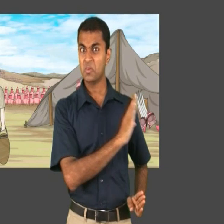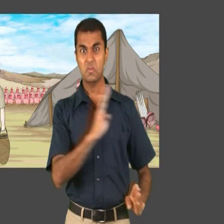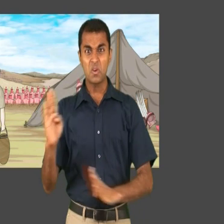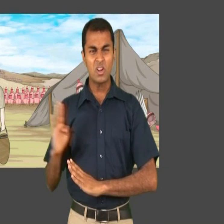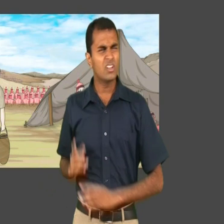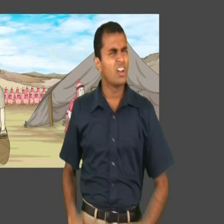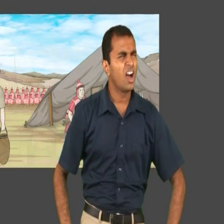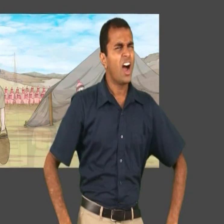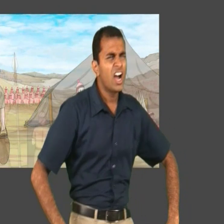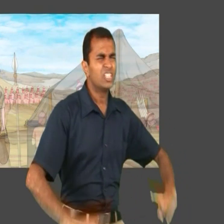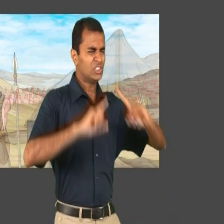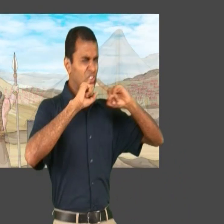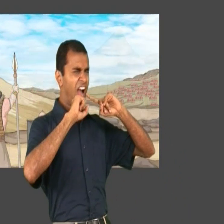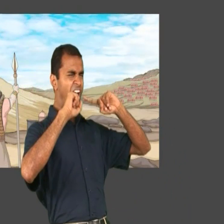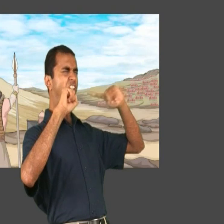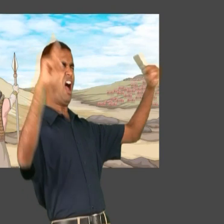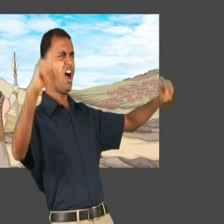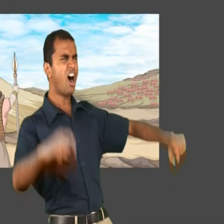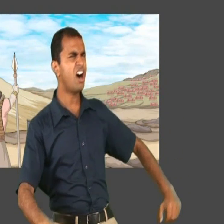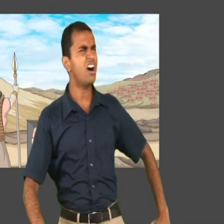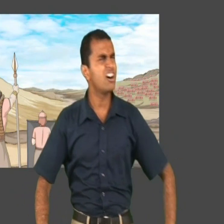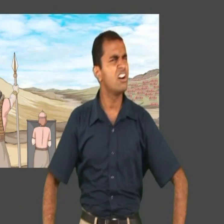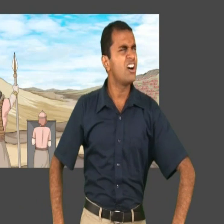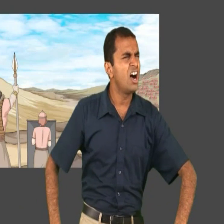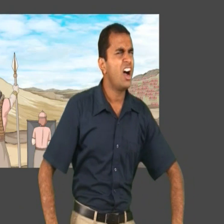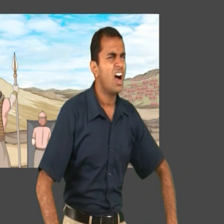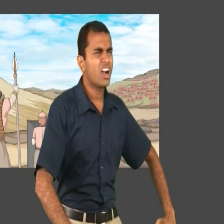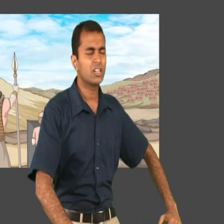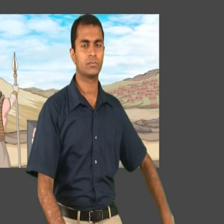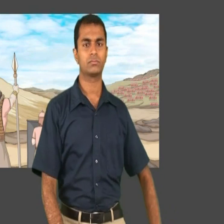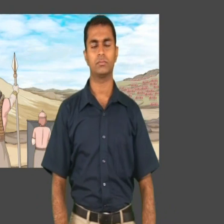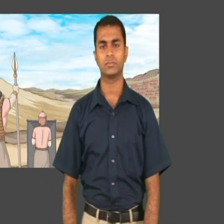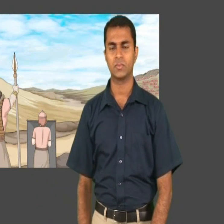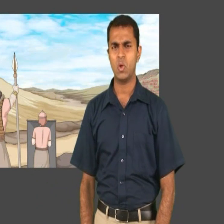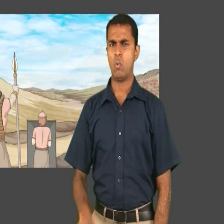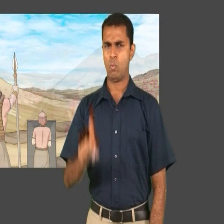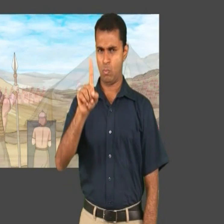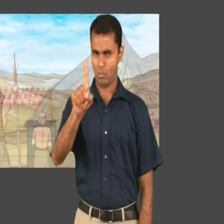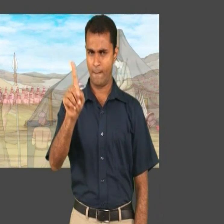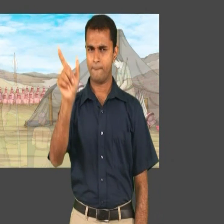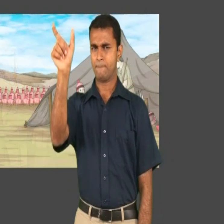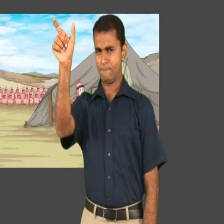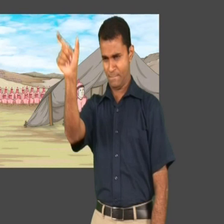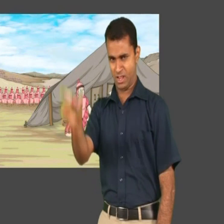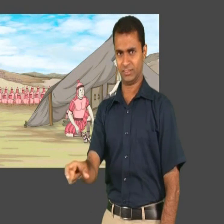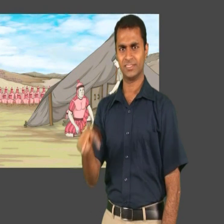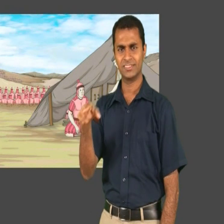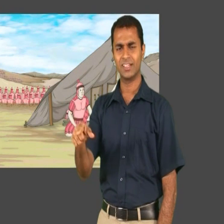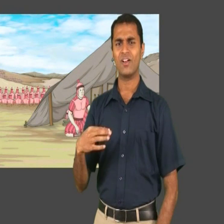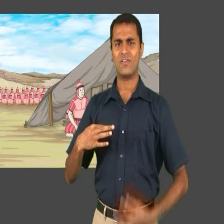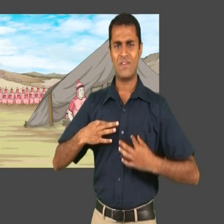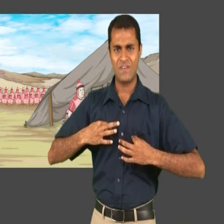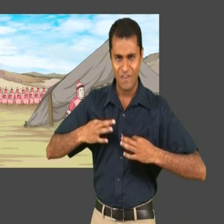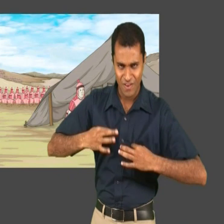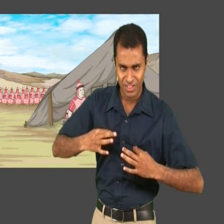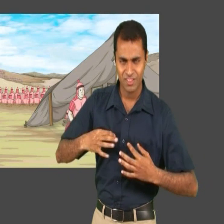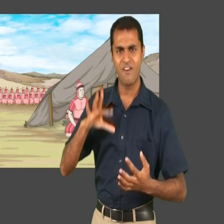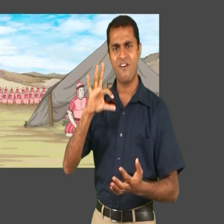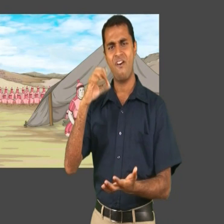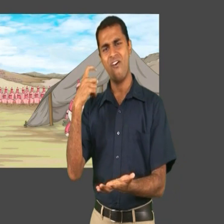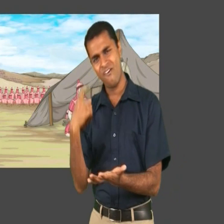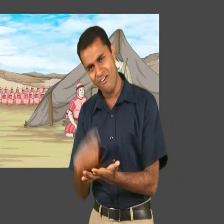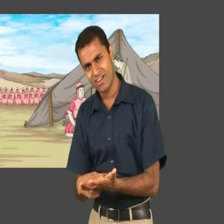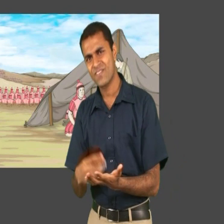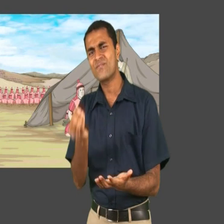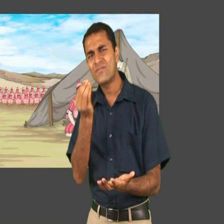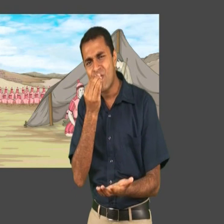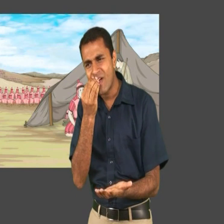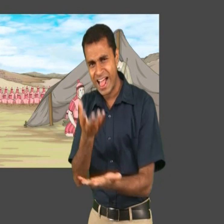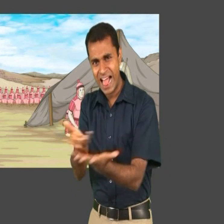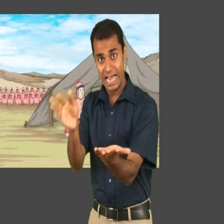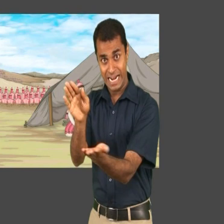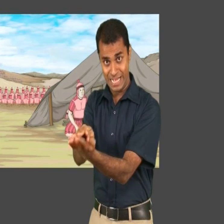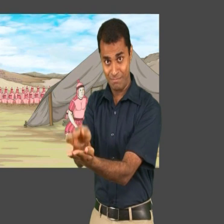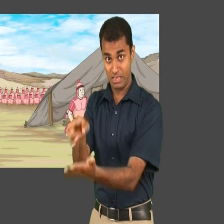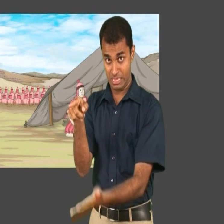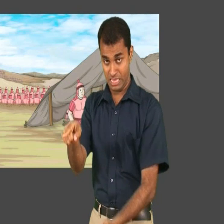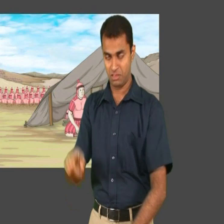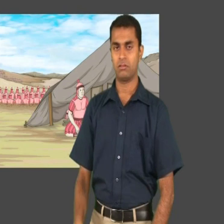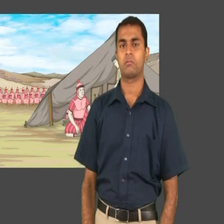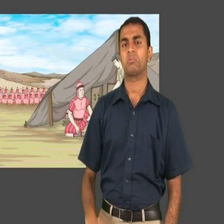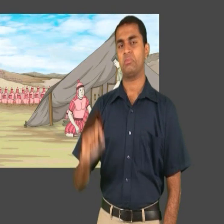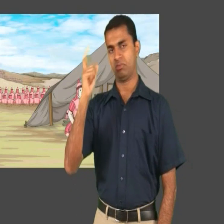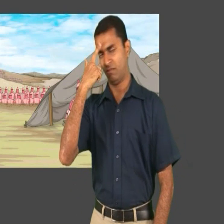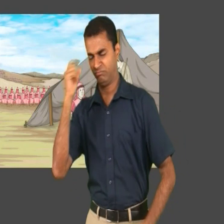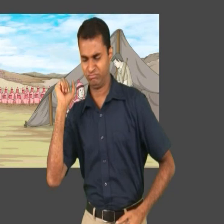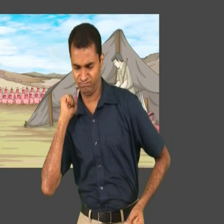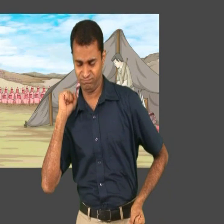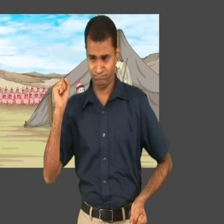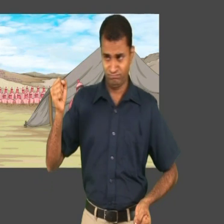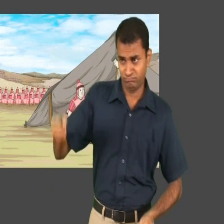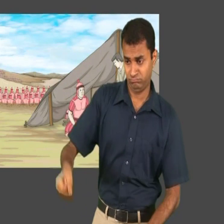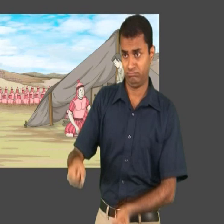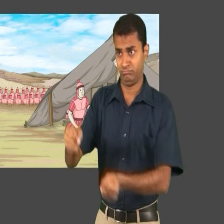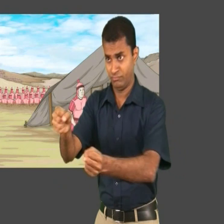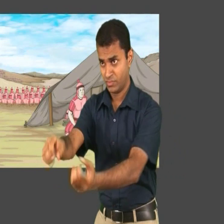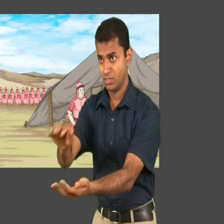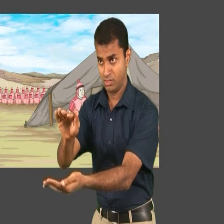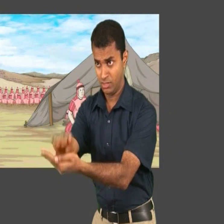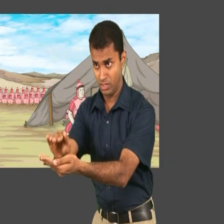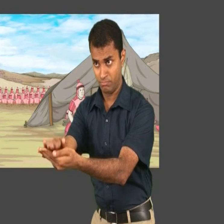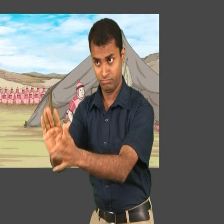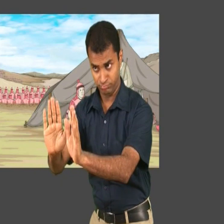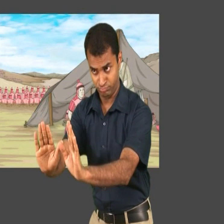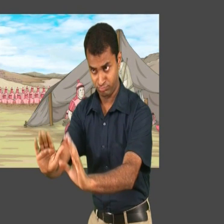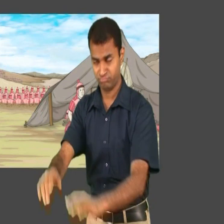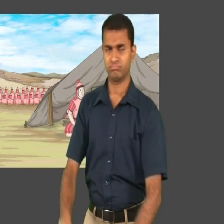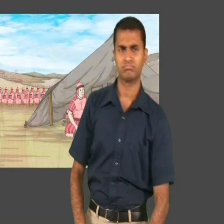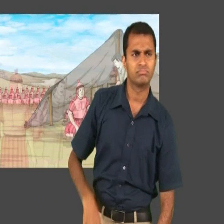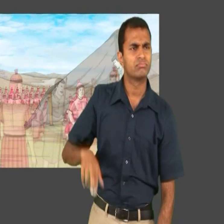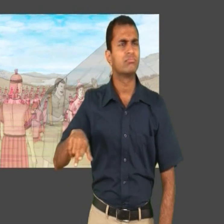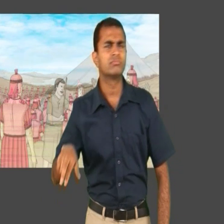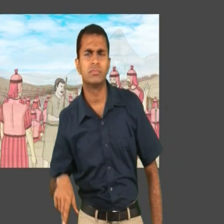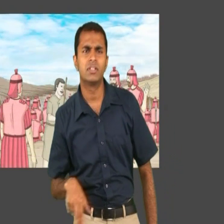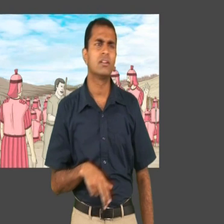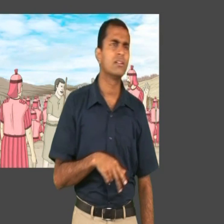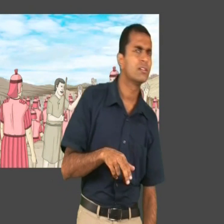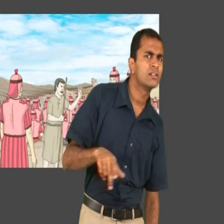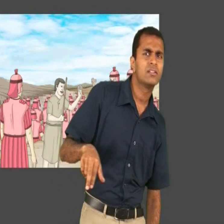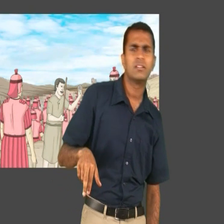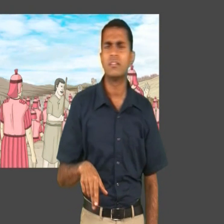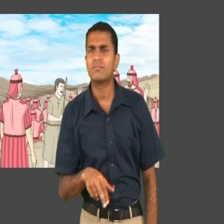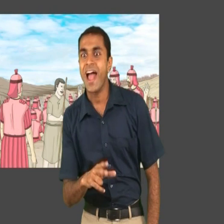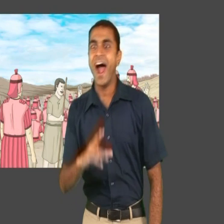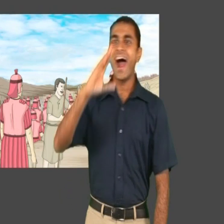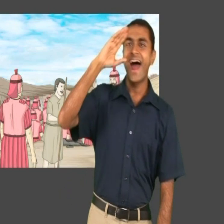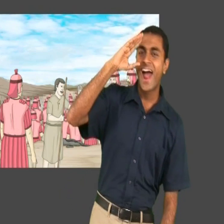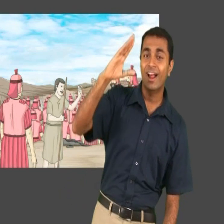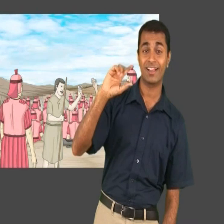Then David left his supplies in the care of the quartermaster and ran to the battle line.